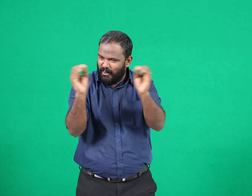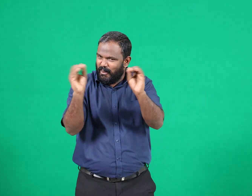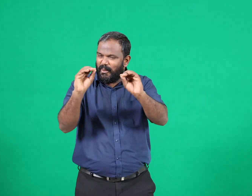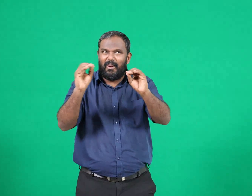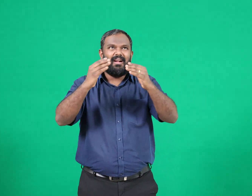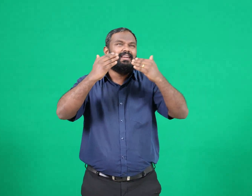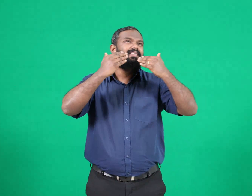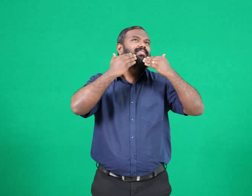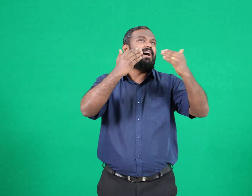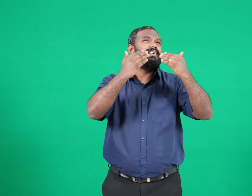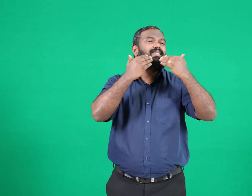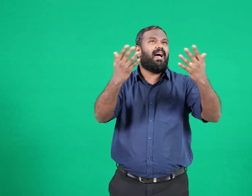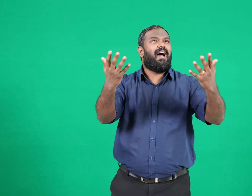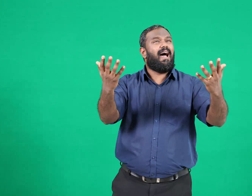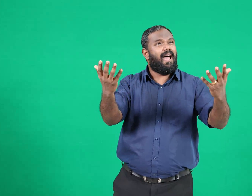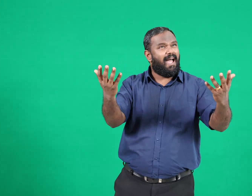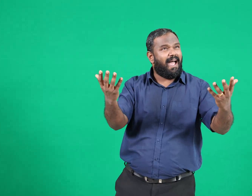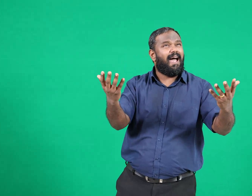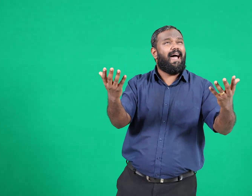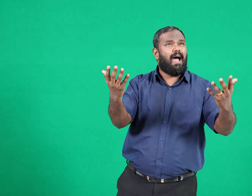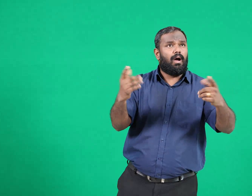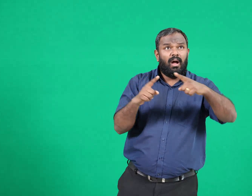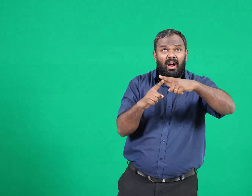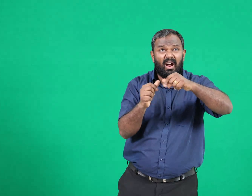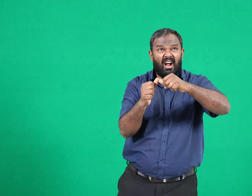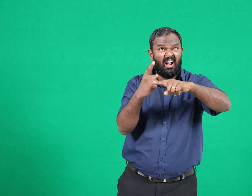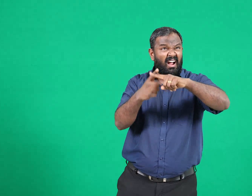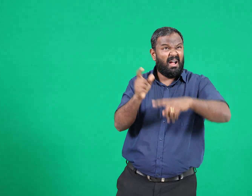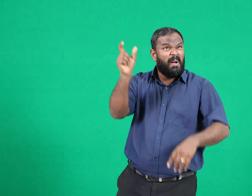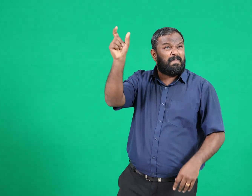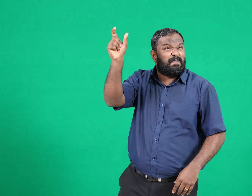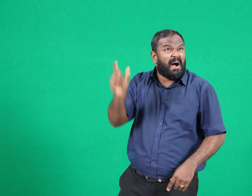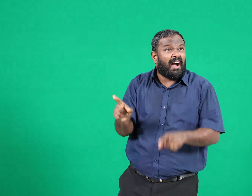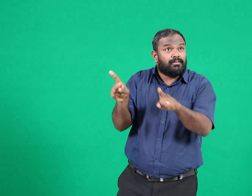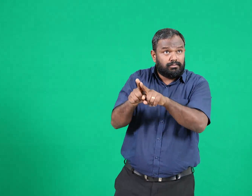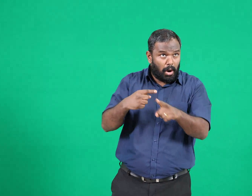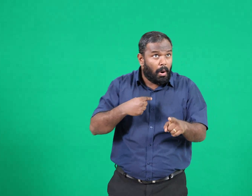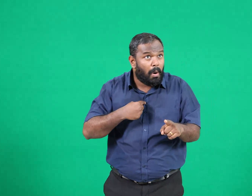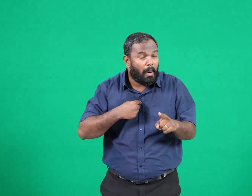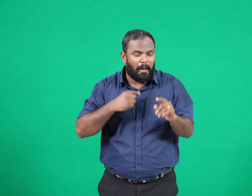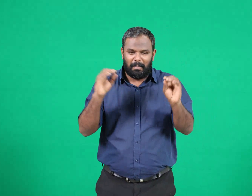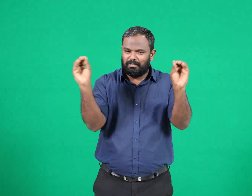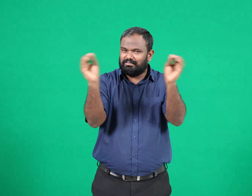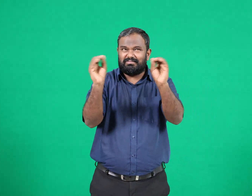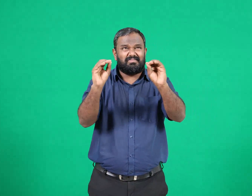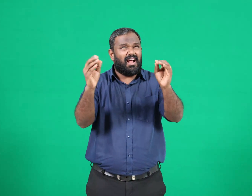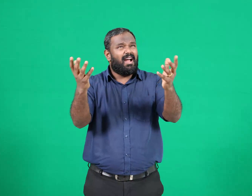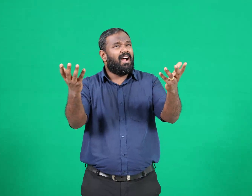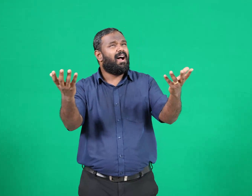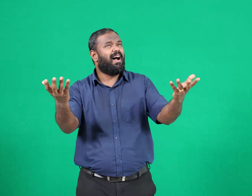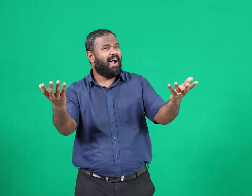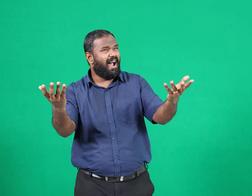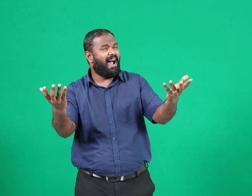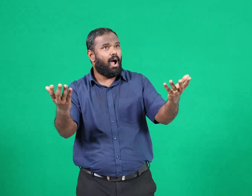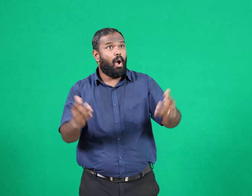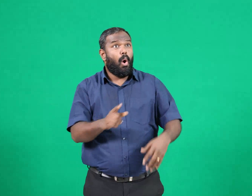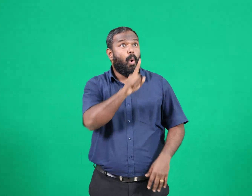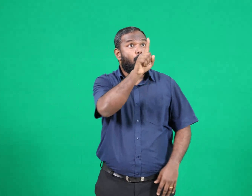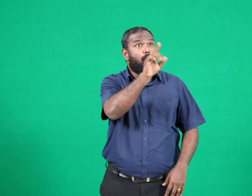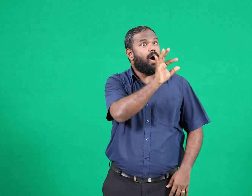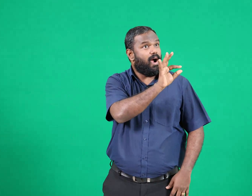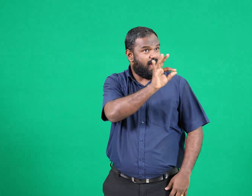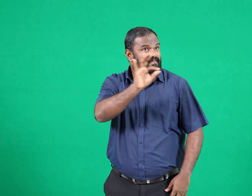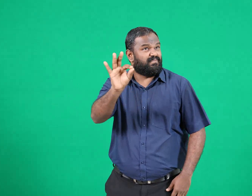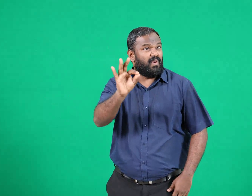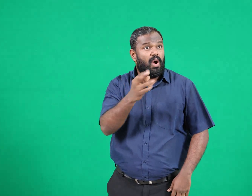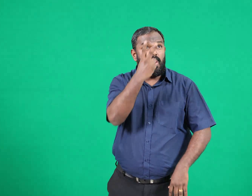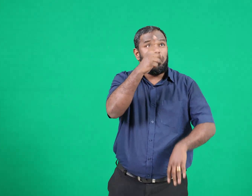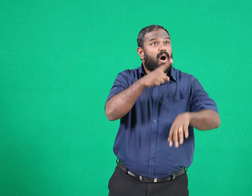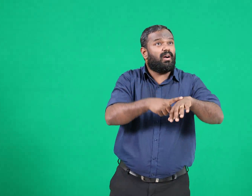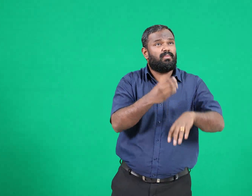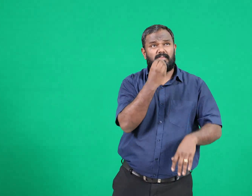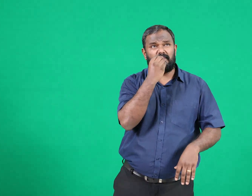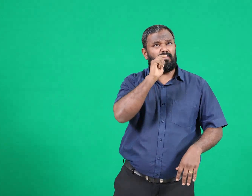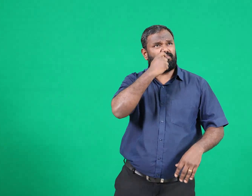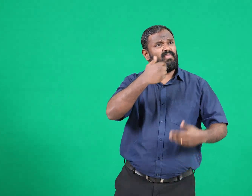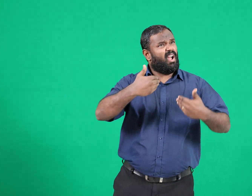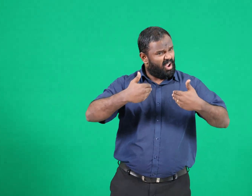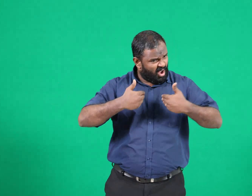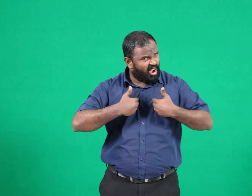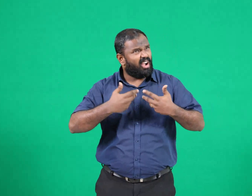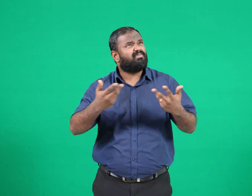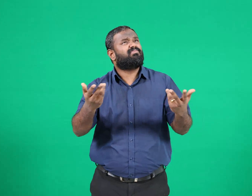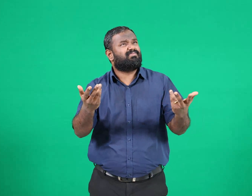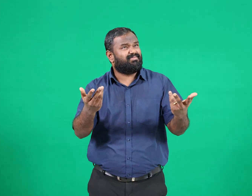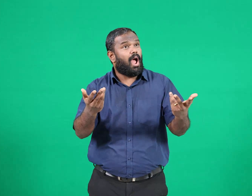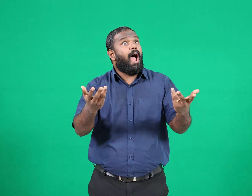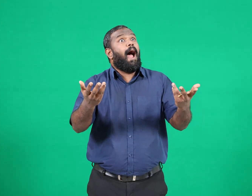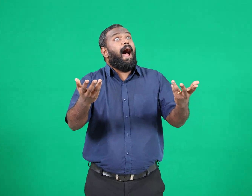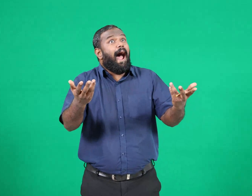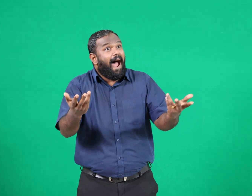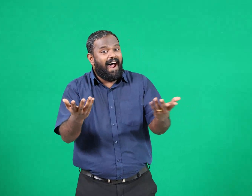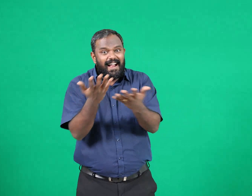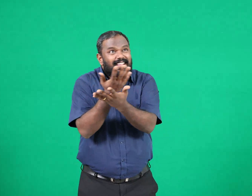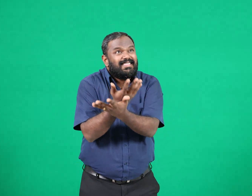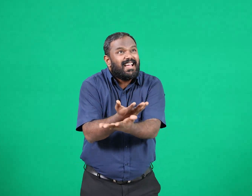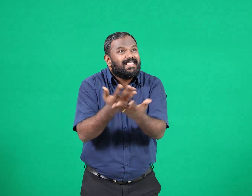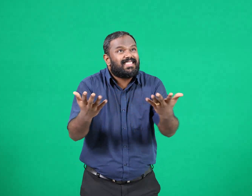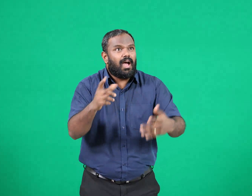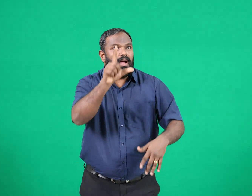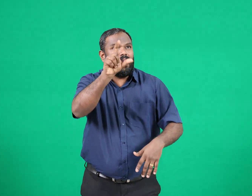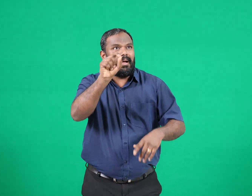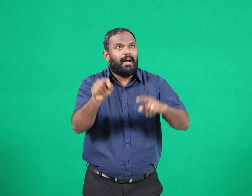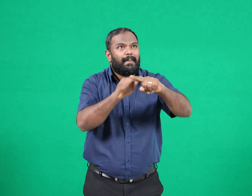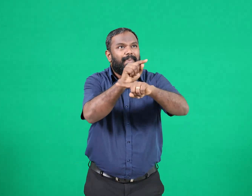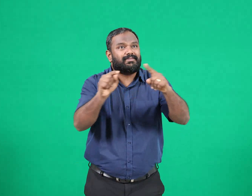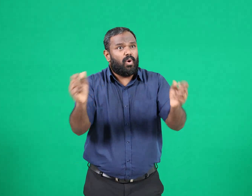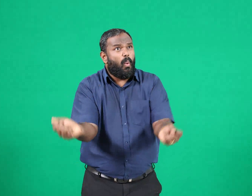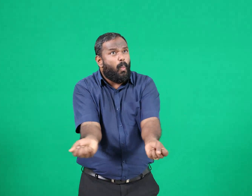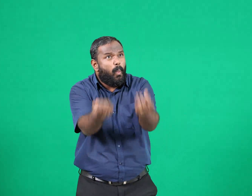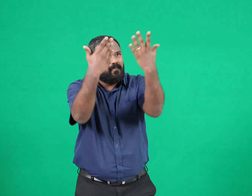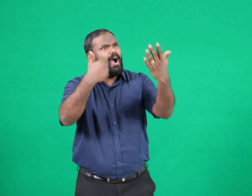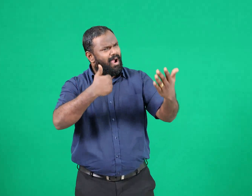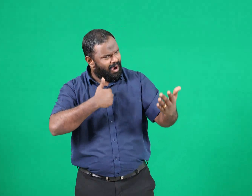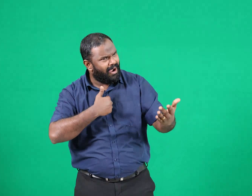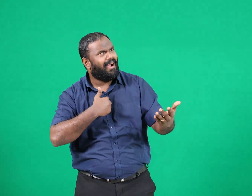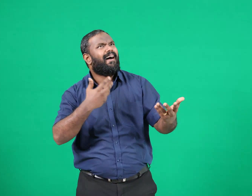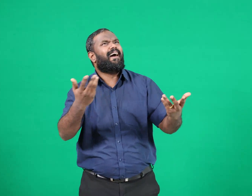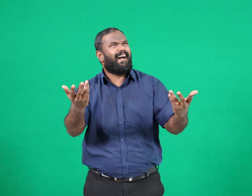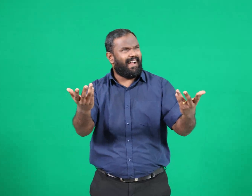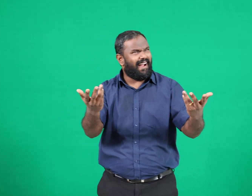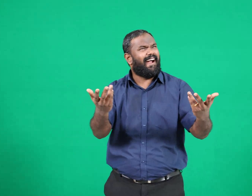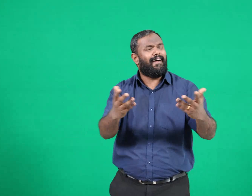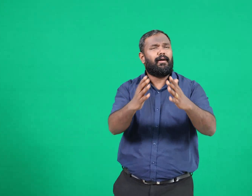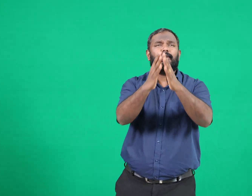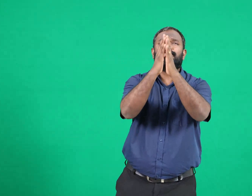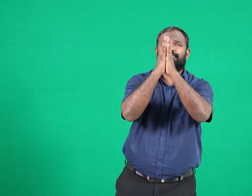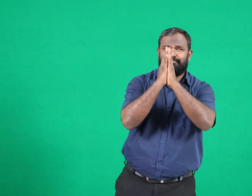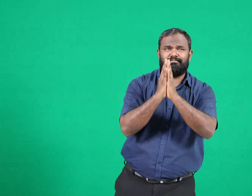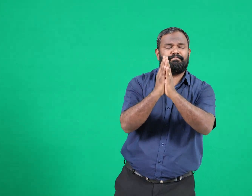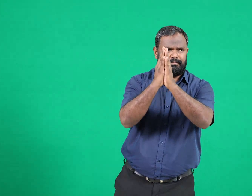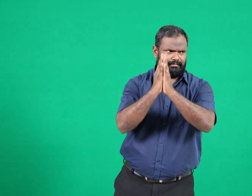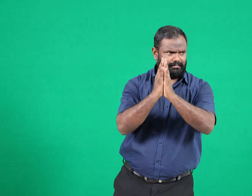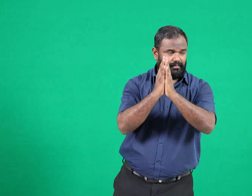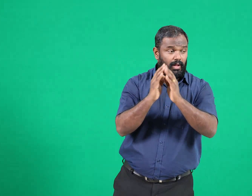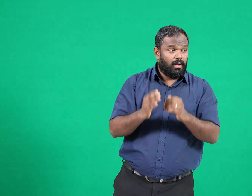I fast twice a week and pay tithes of all that I acquire.'